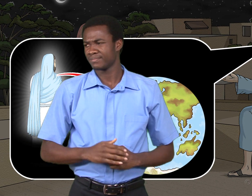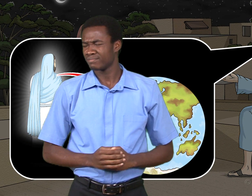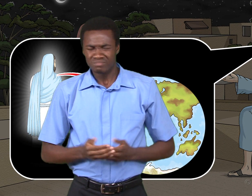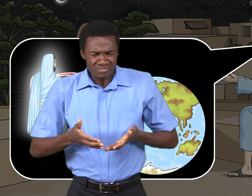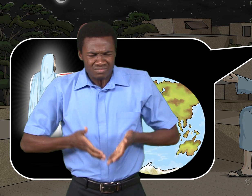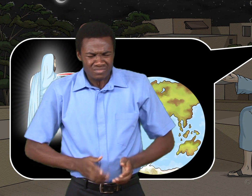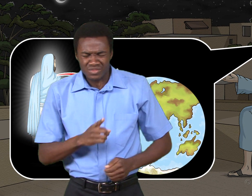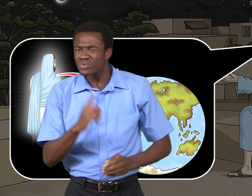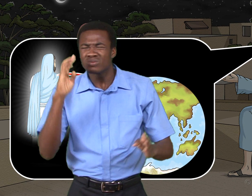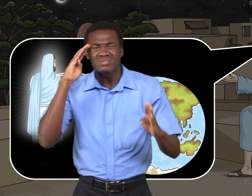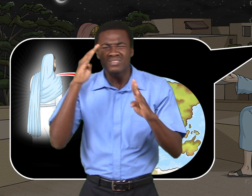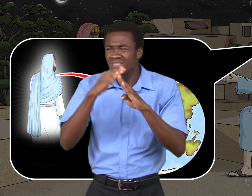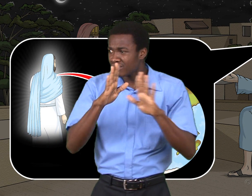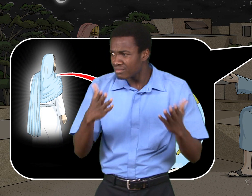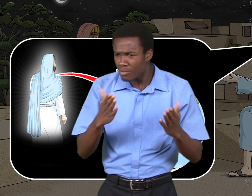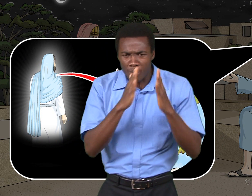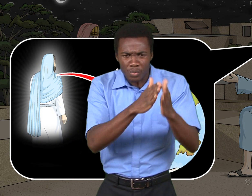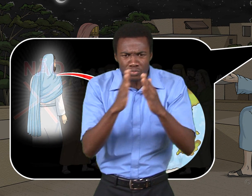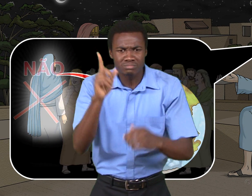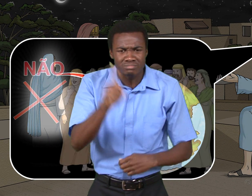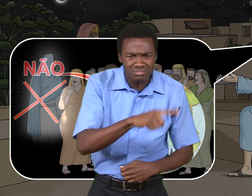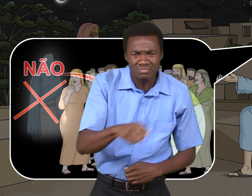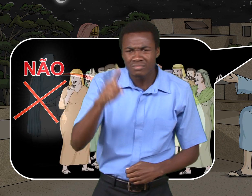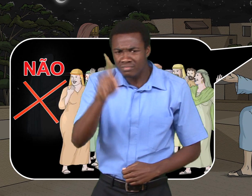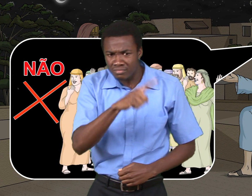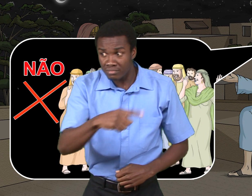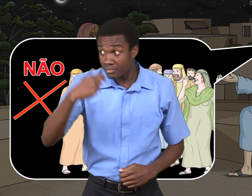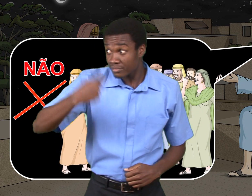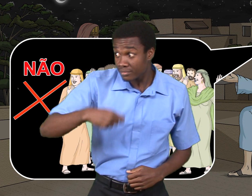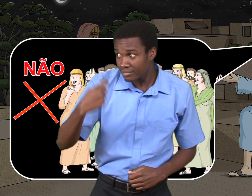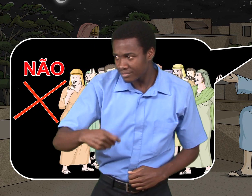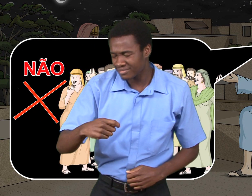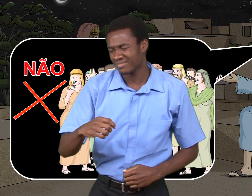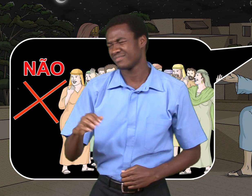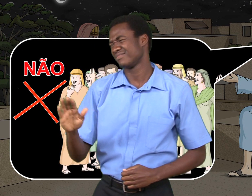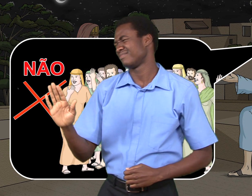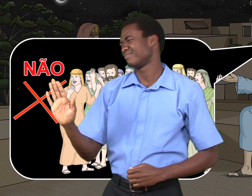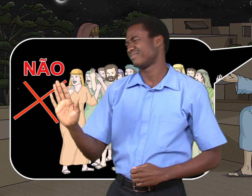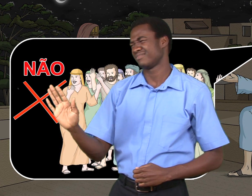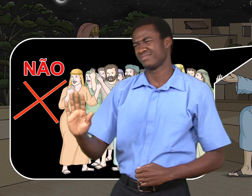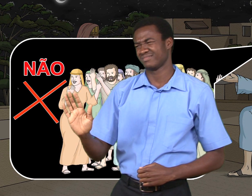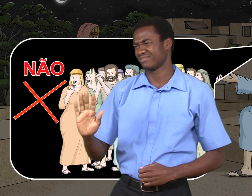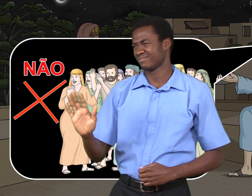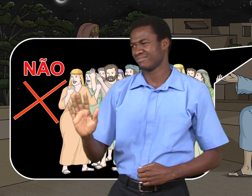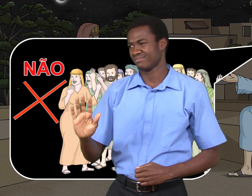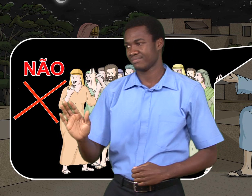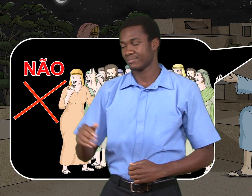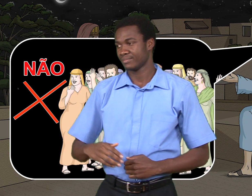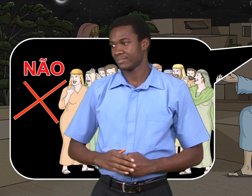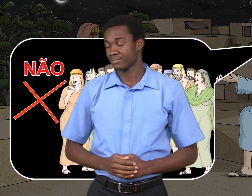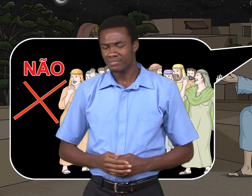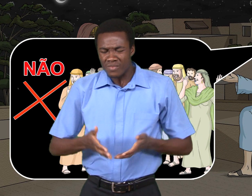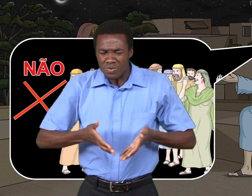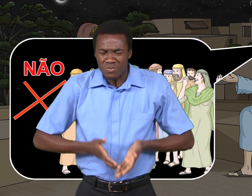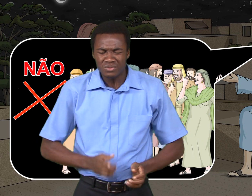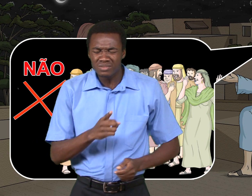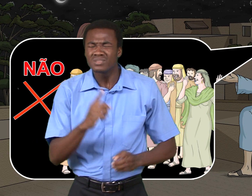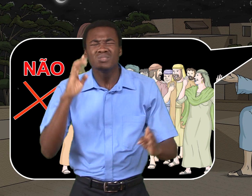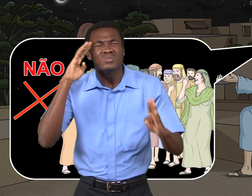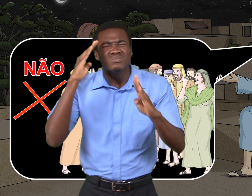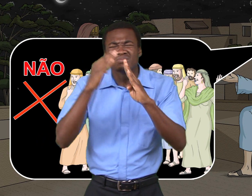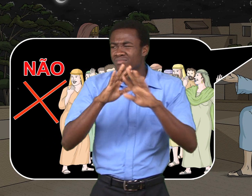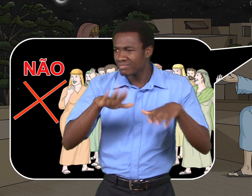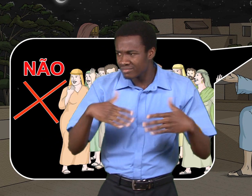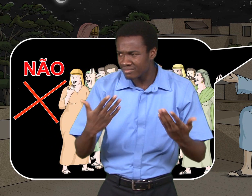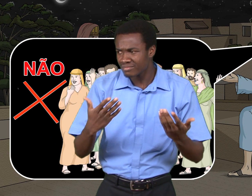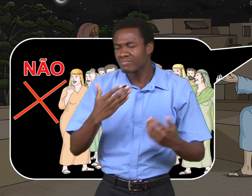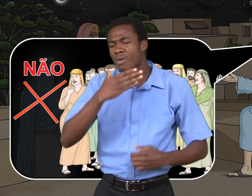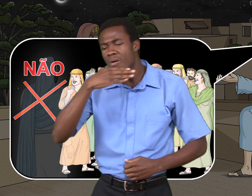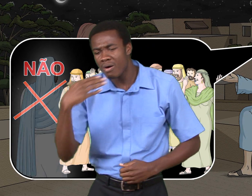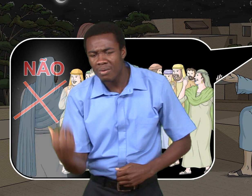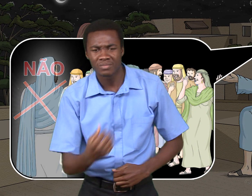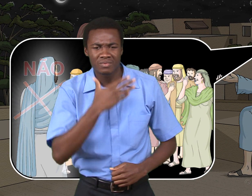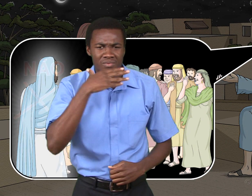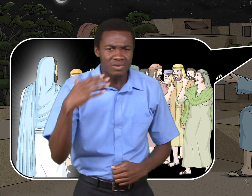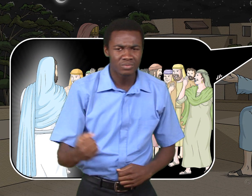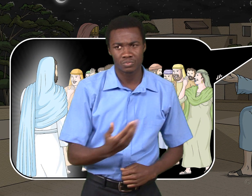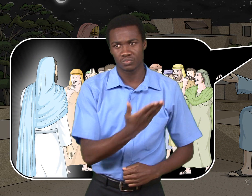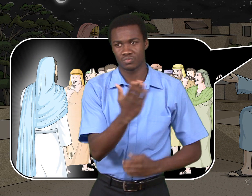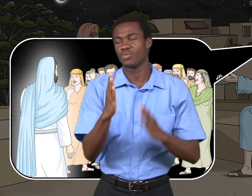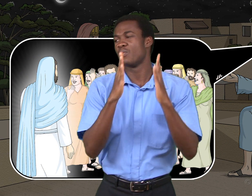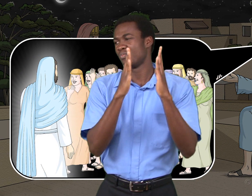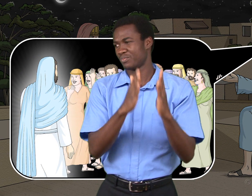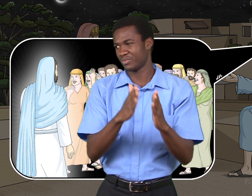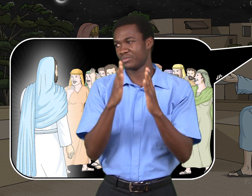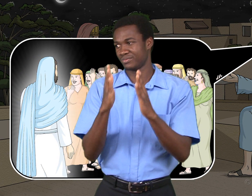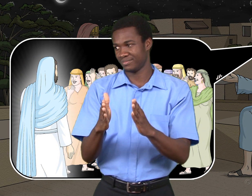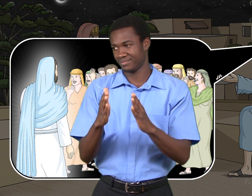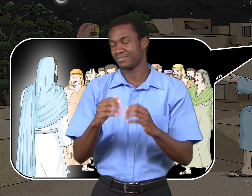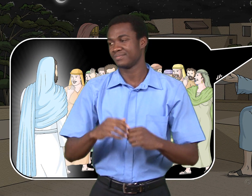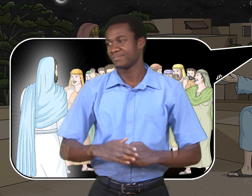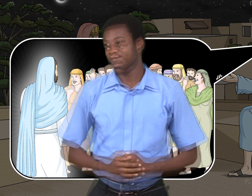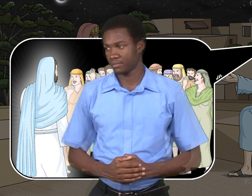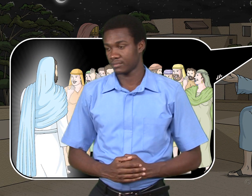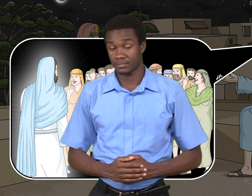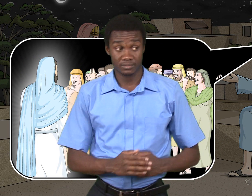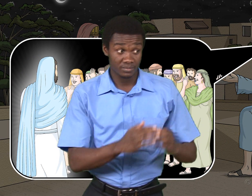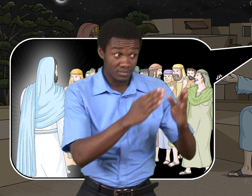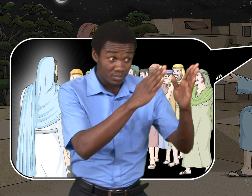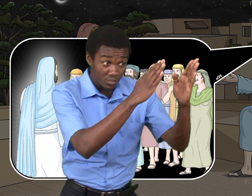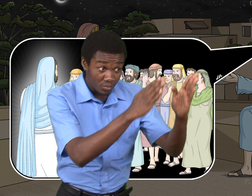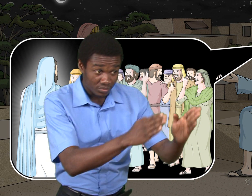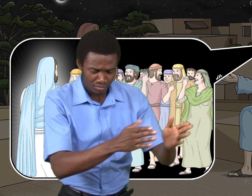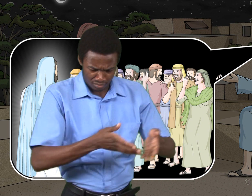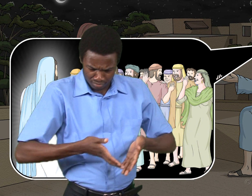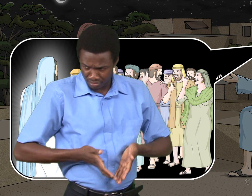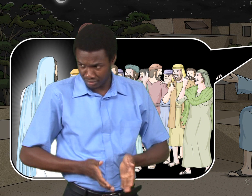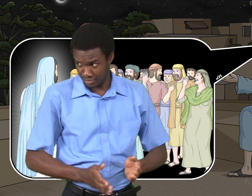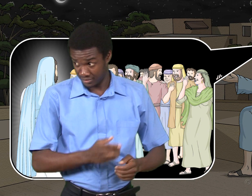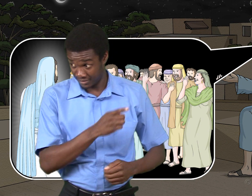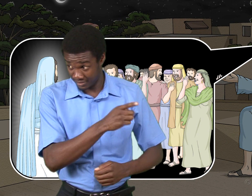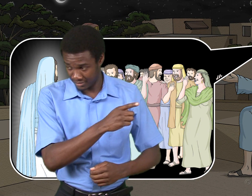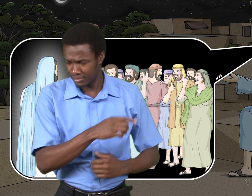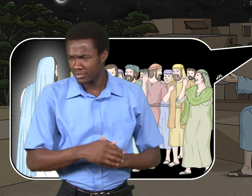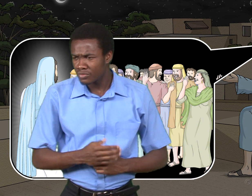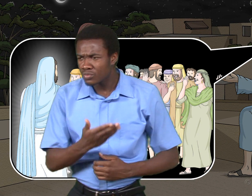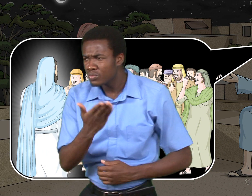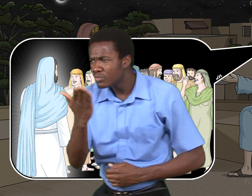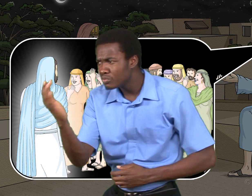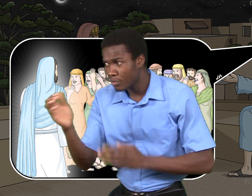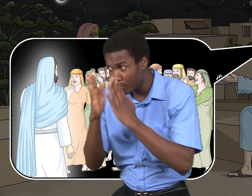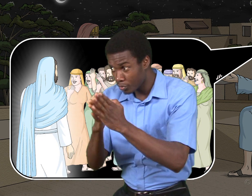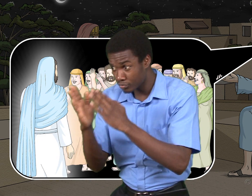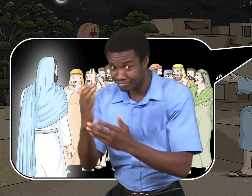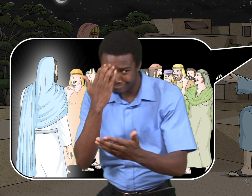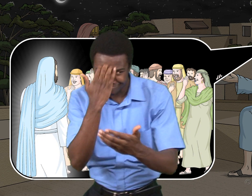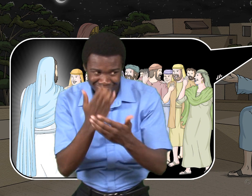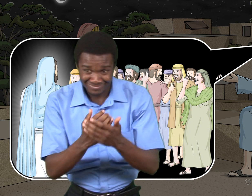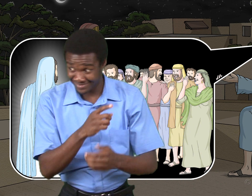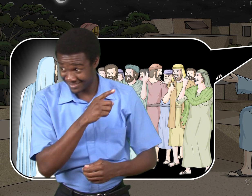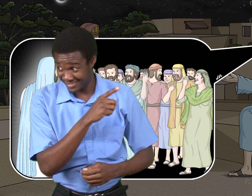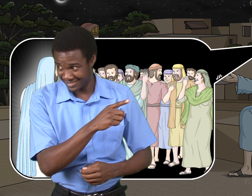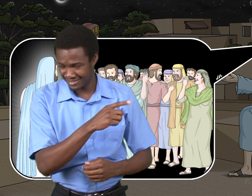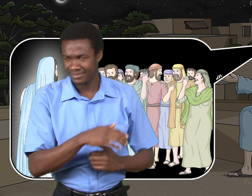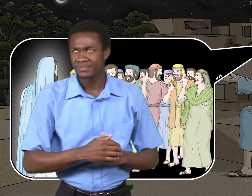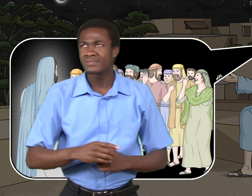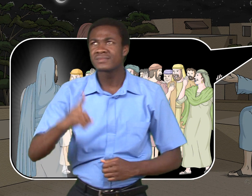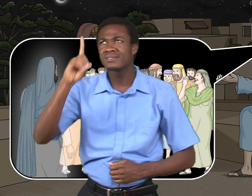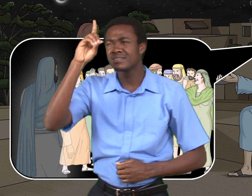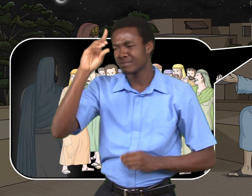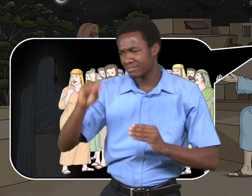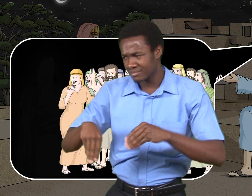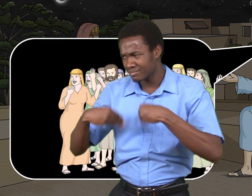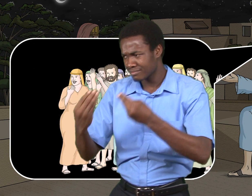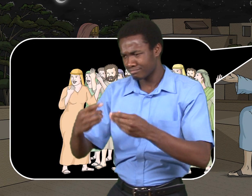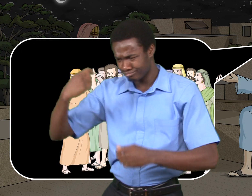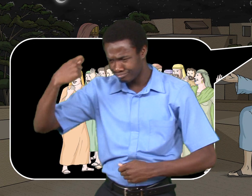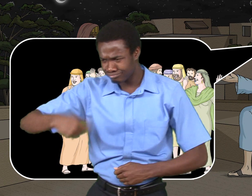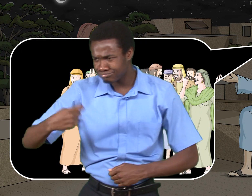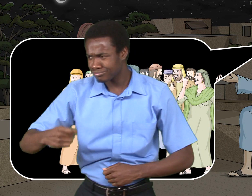For God did not send His Son into the world to condemn the world, but to save the world through Him.